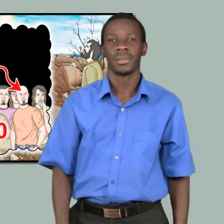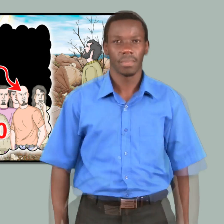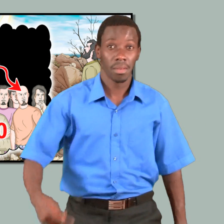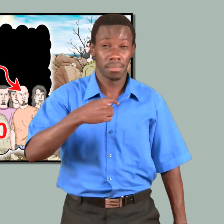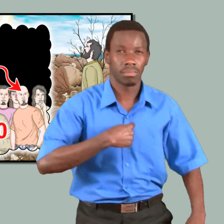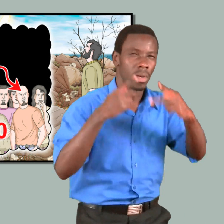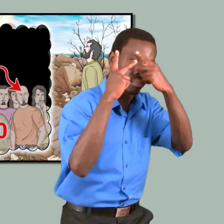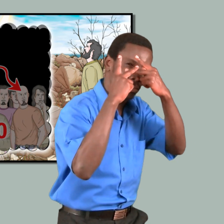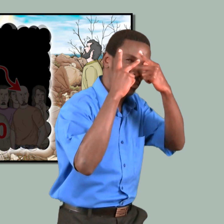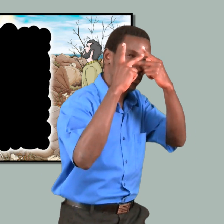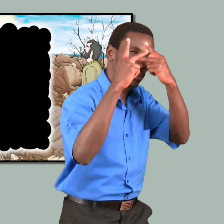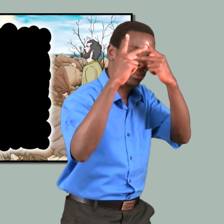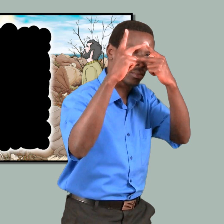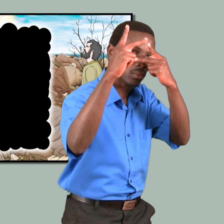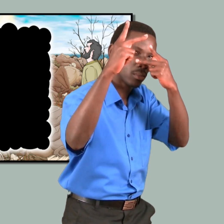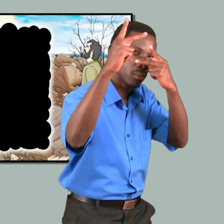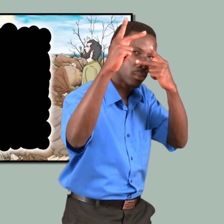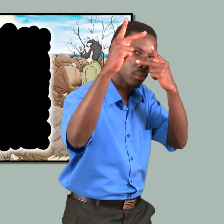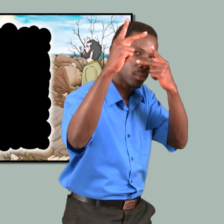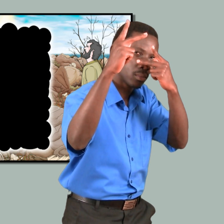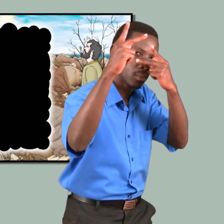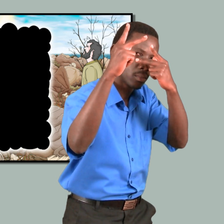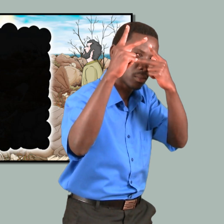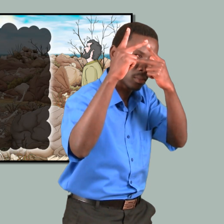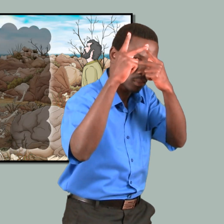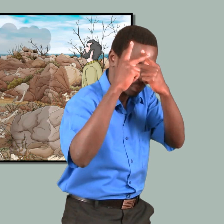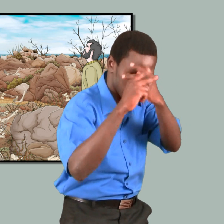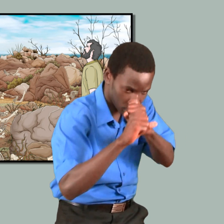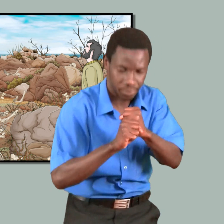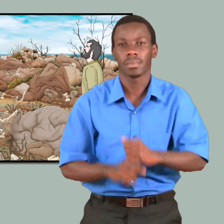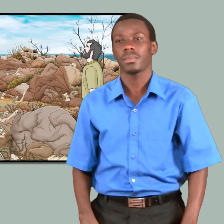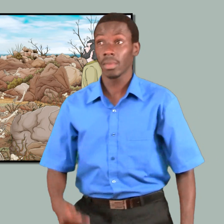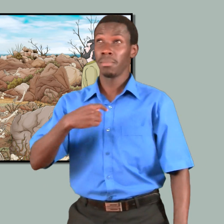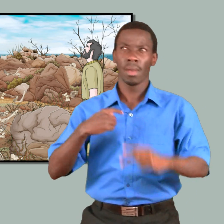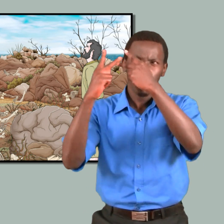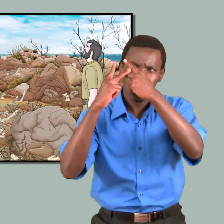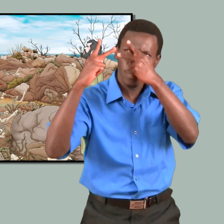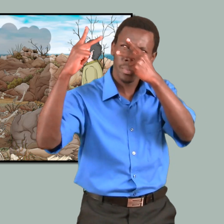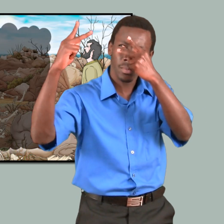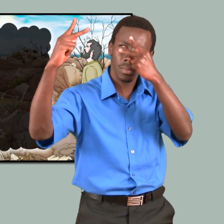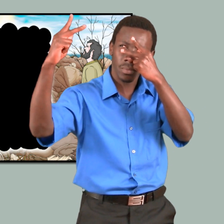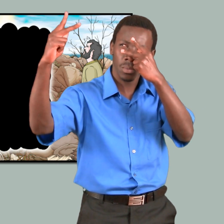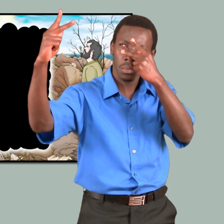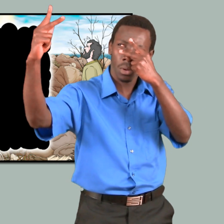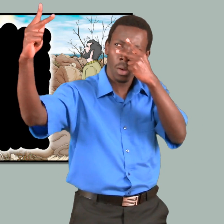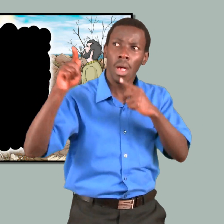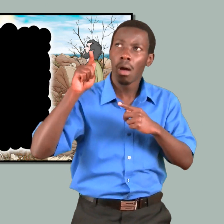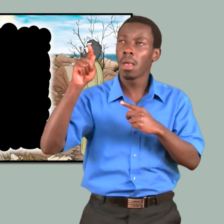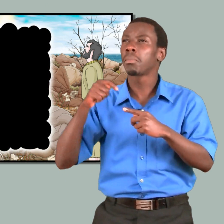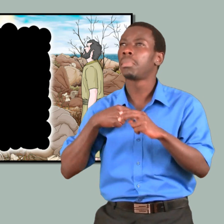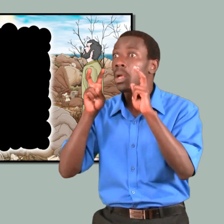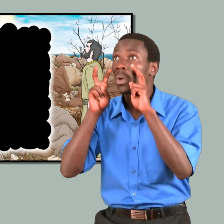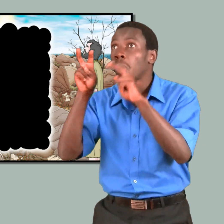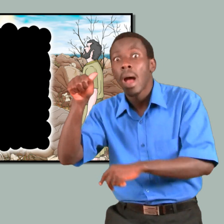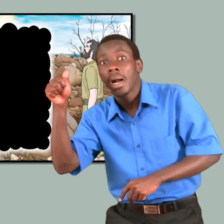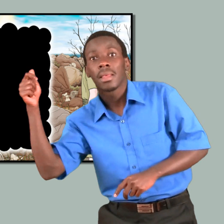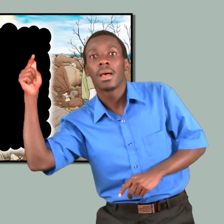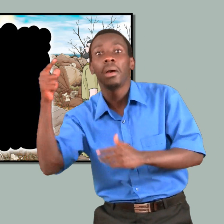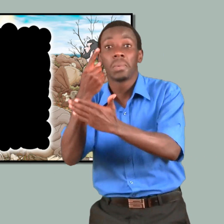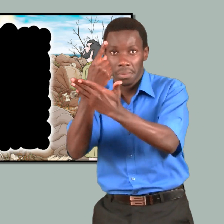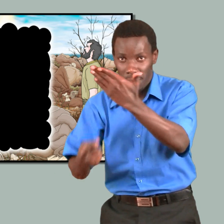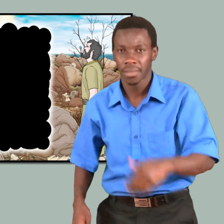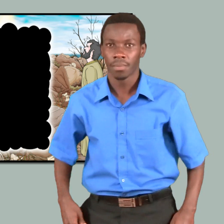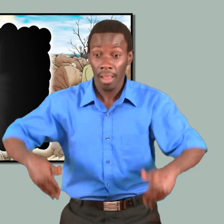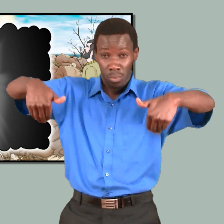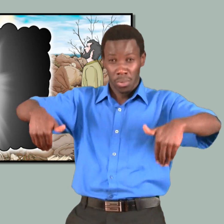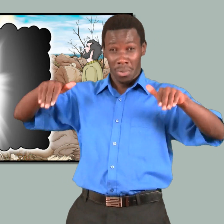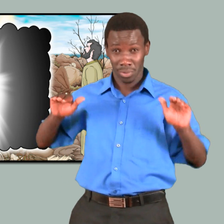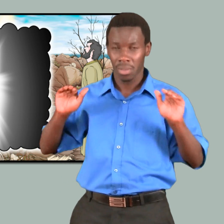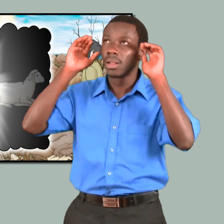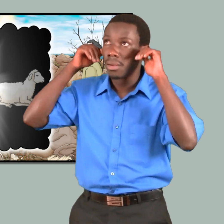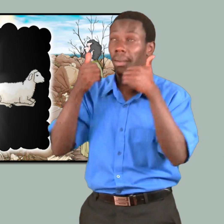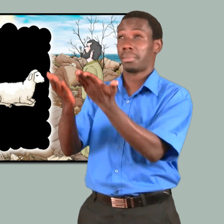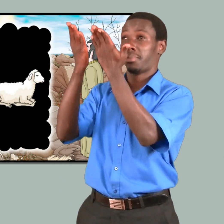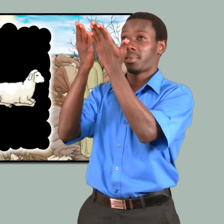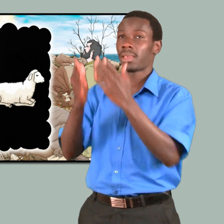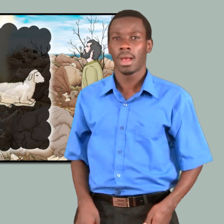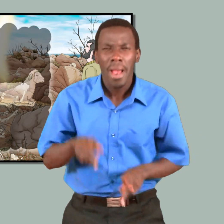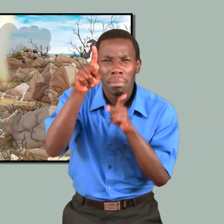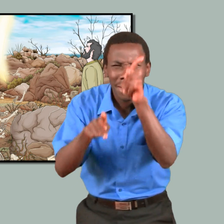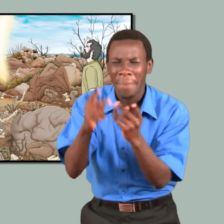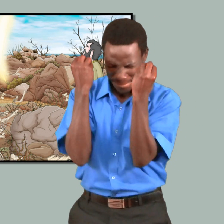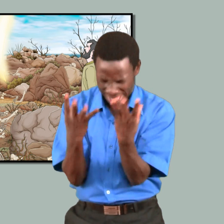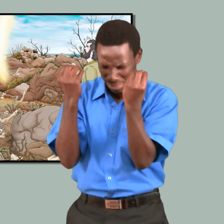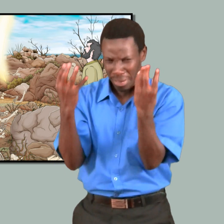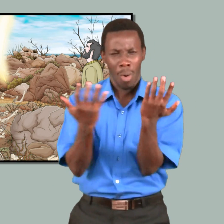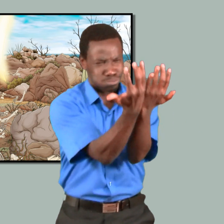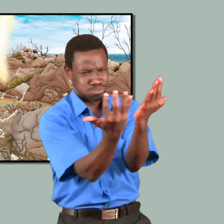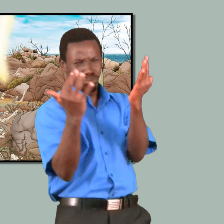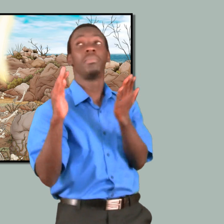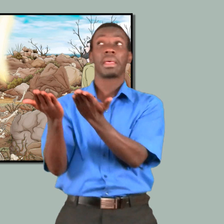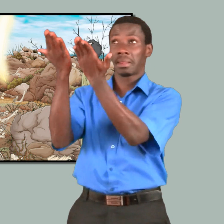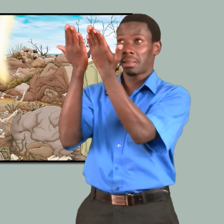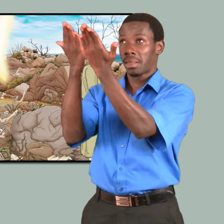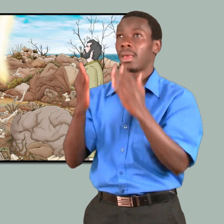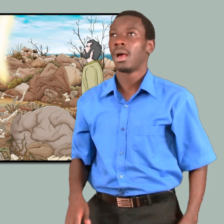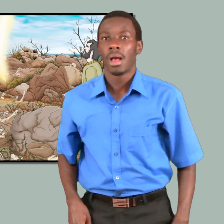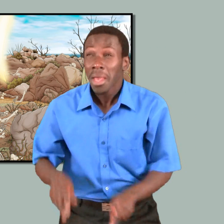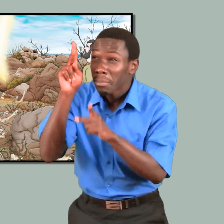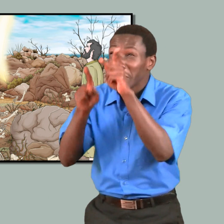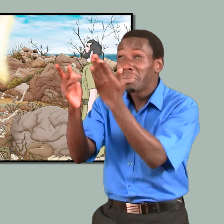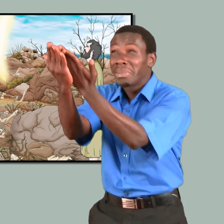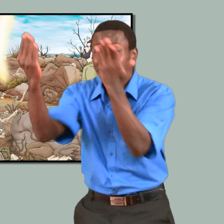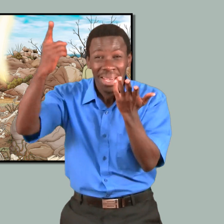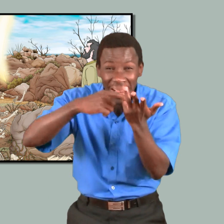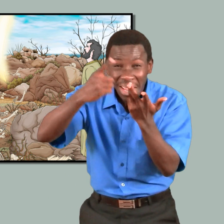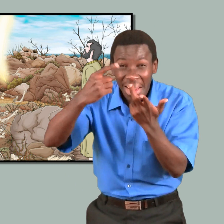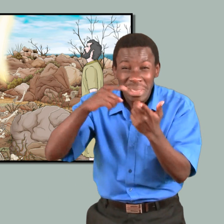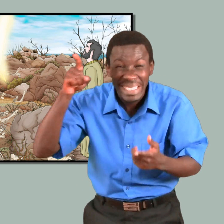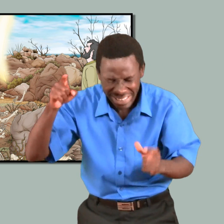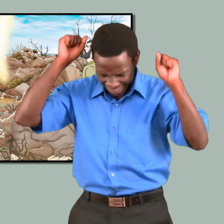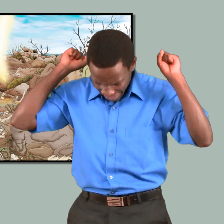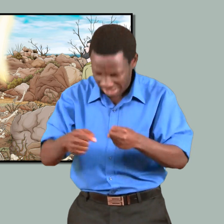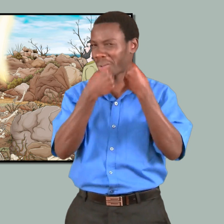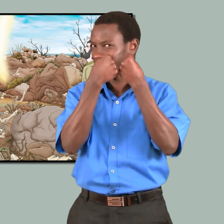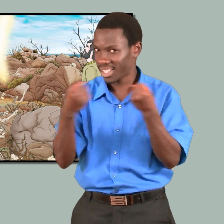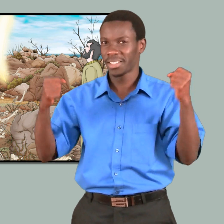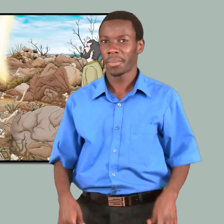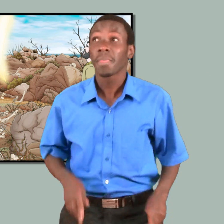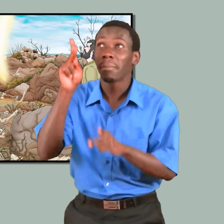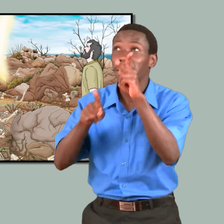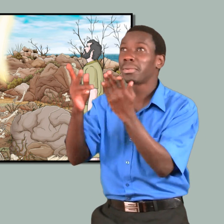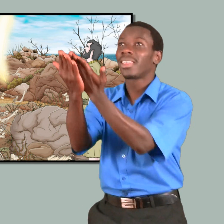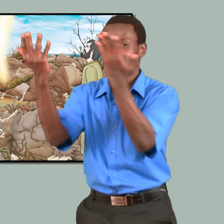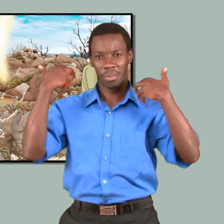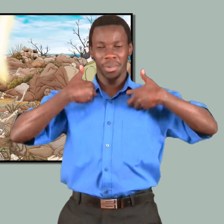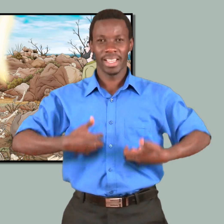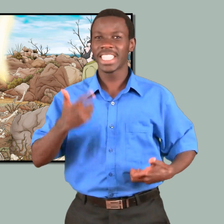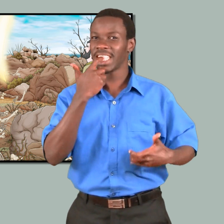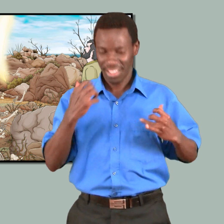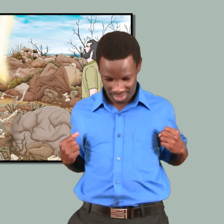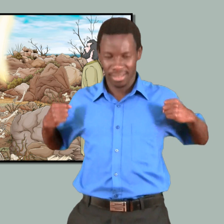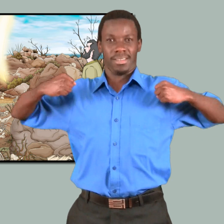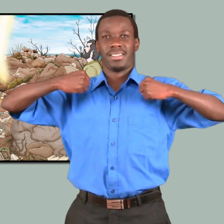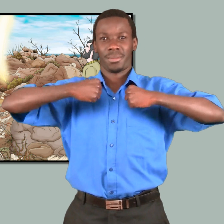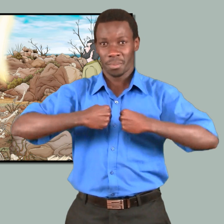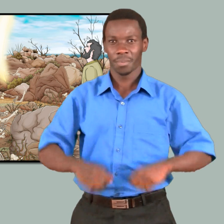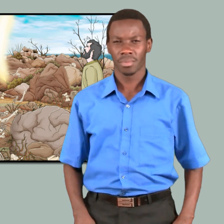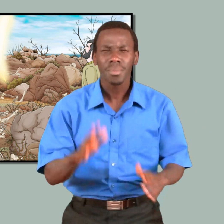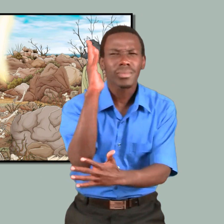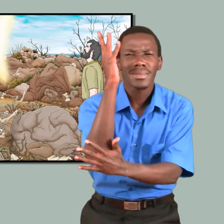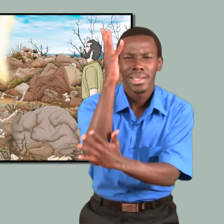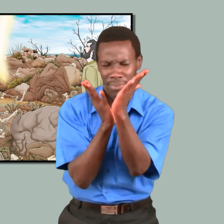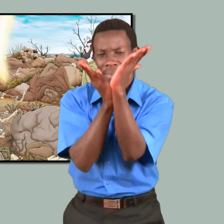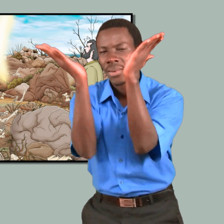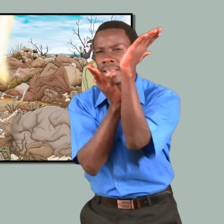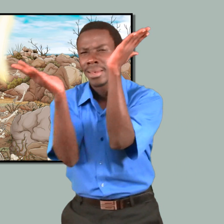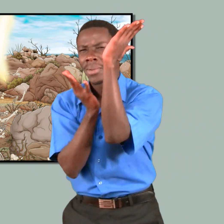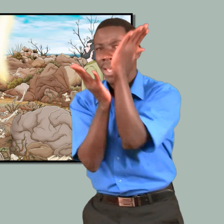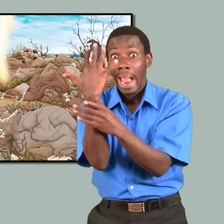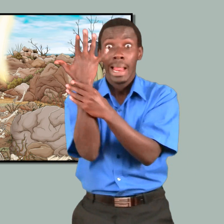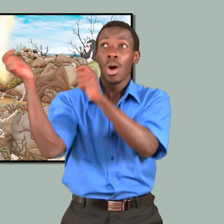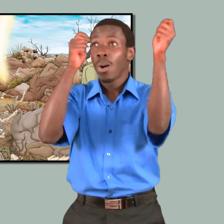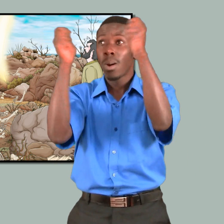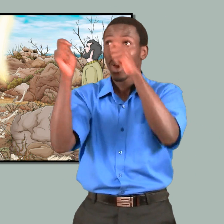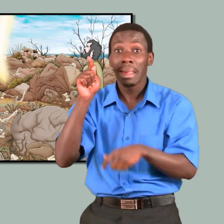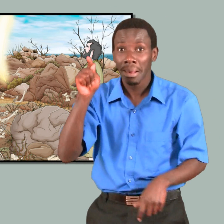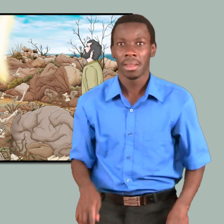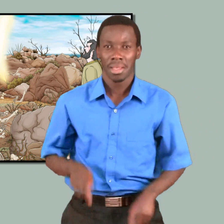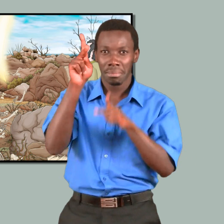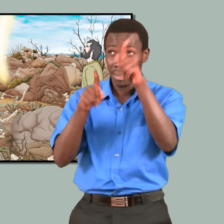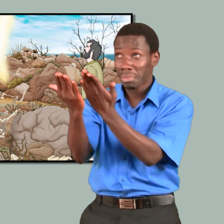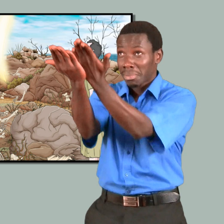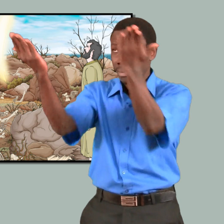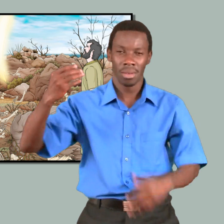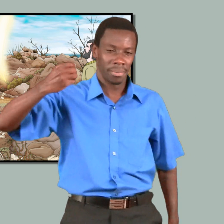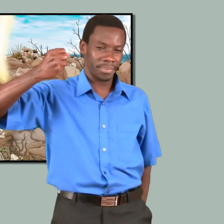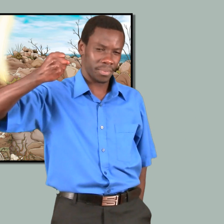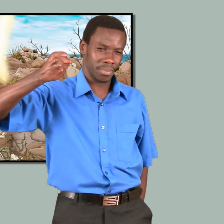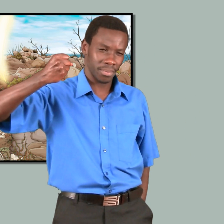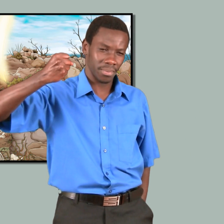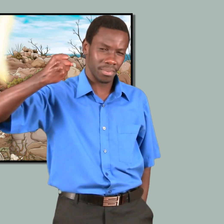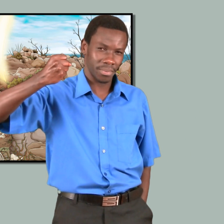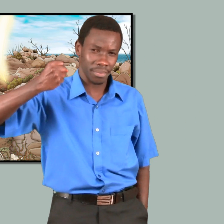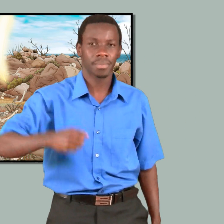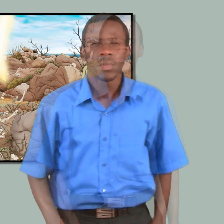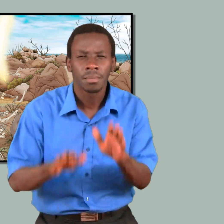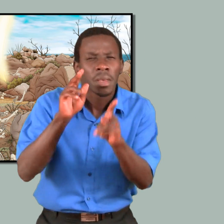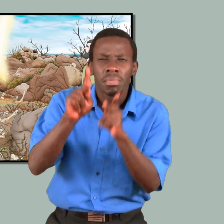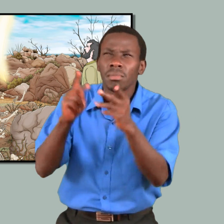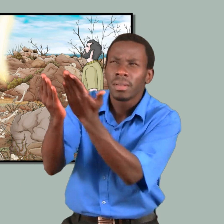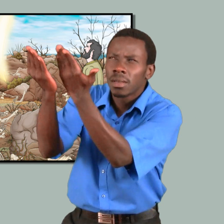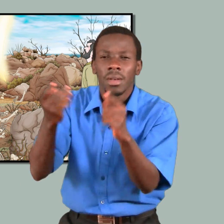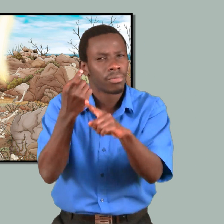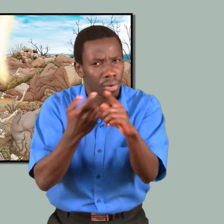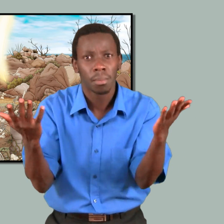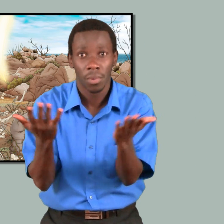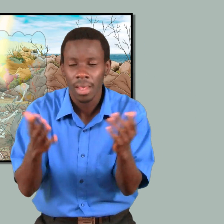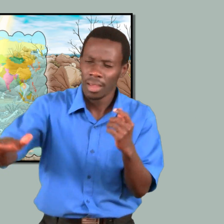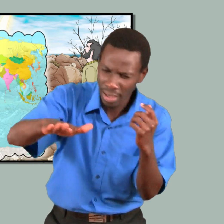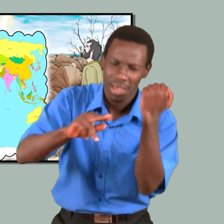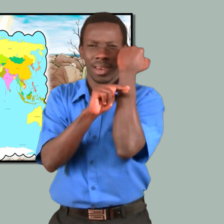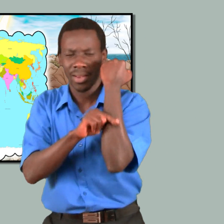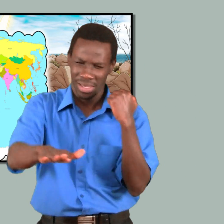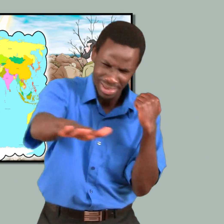After this I looked and saw a multitude too large to count, from every nation and tribe and people and tongue, standing before the throne and before the Lamb.